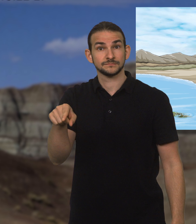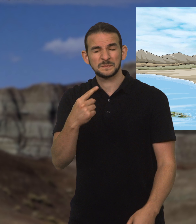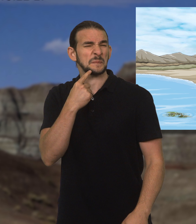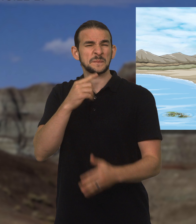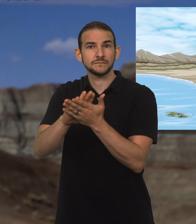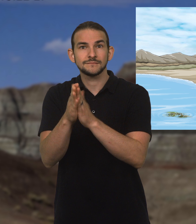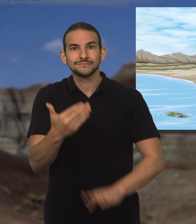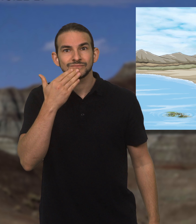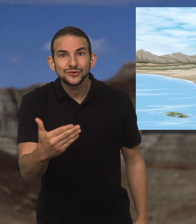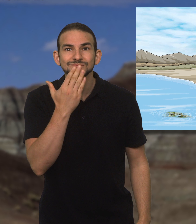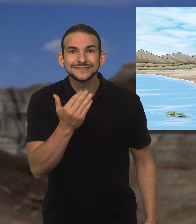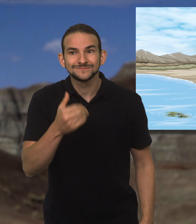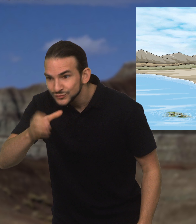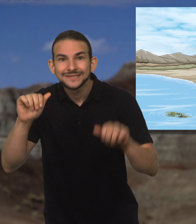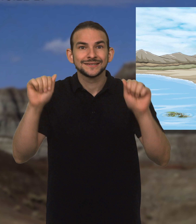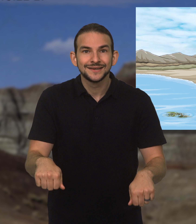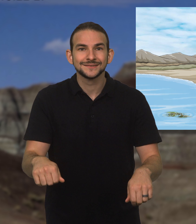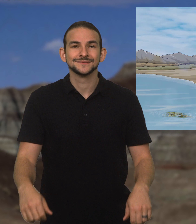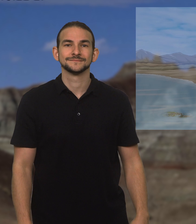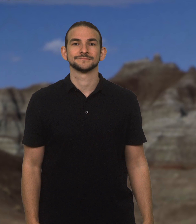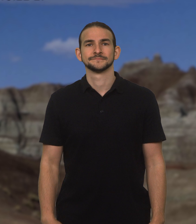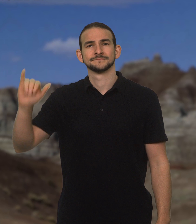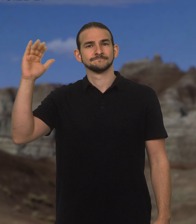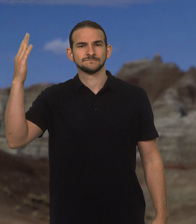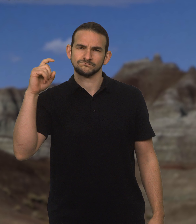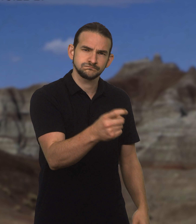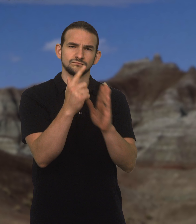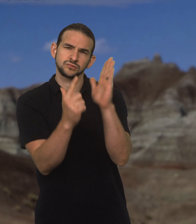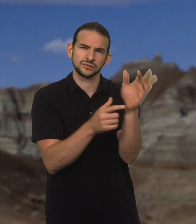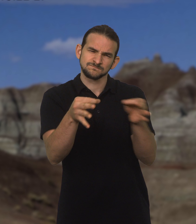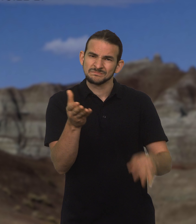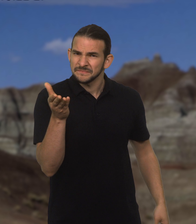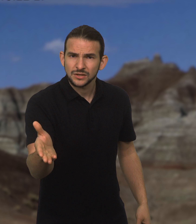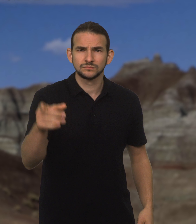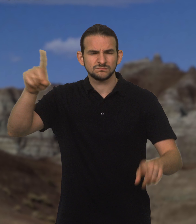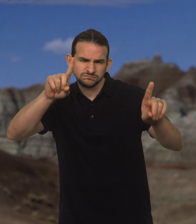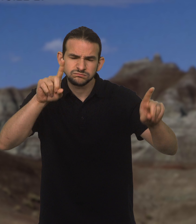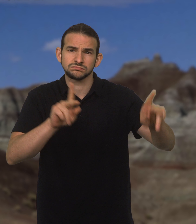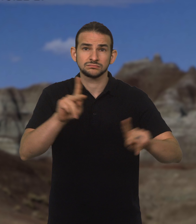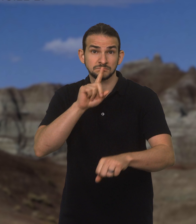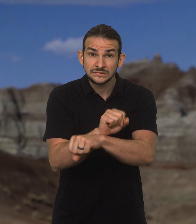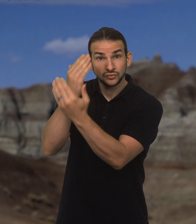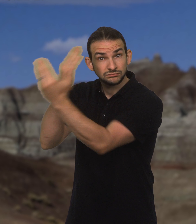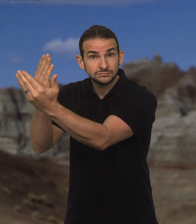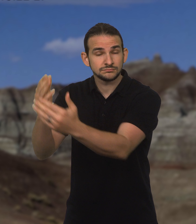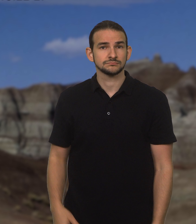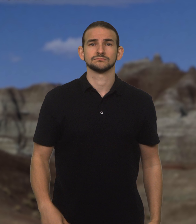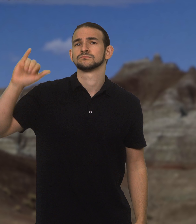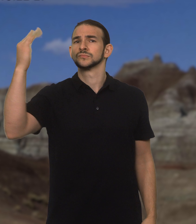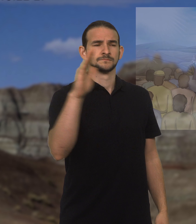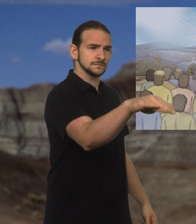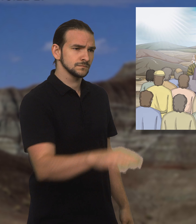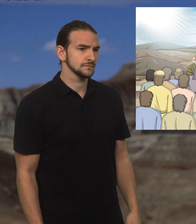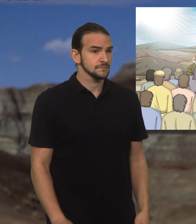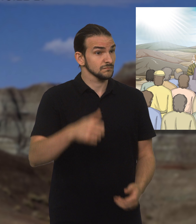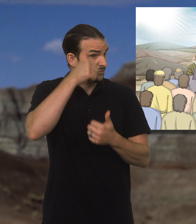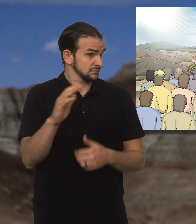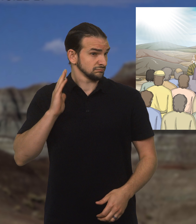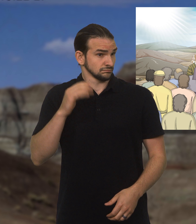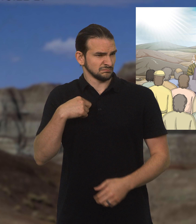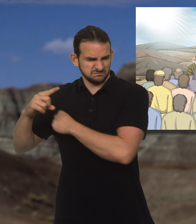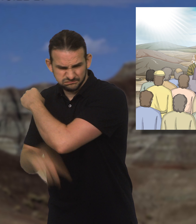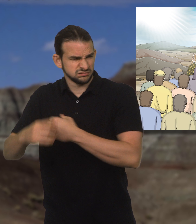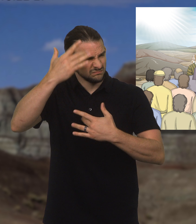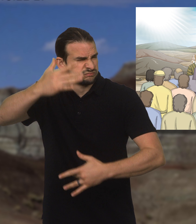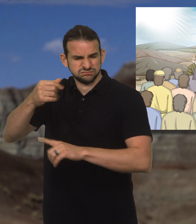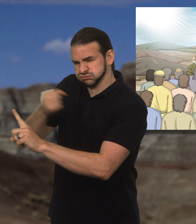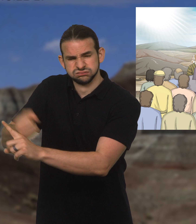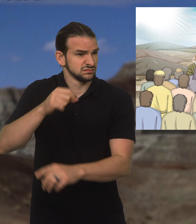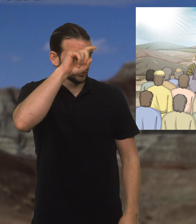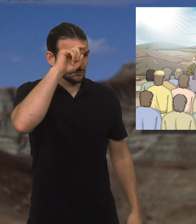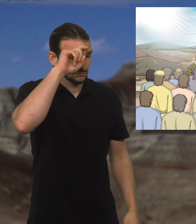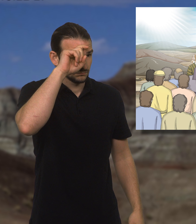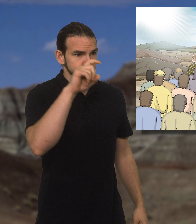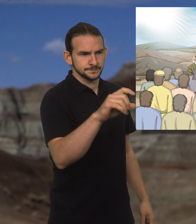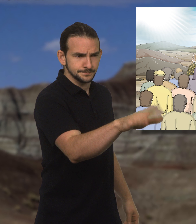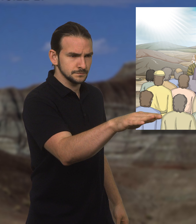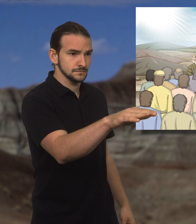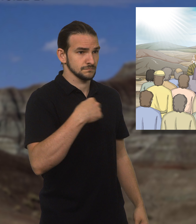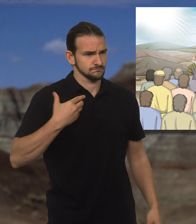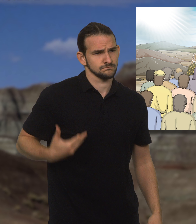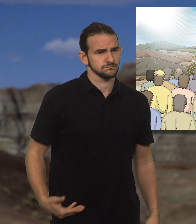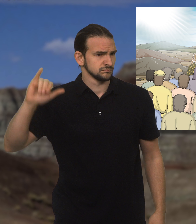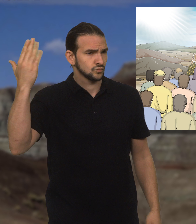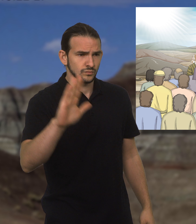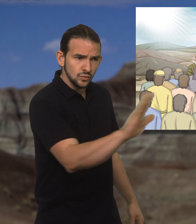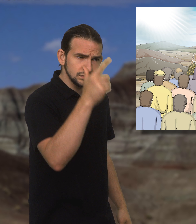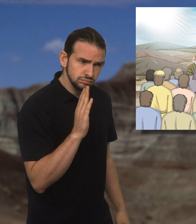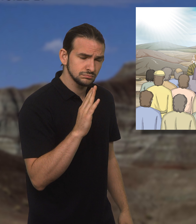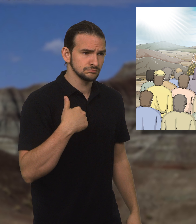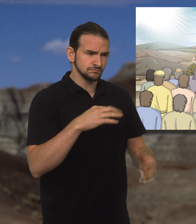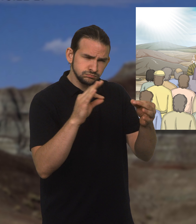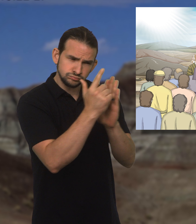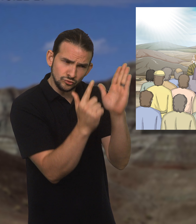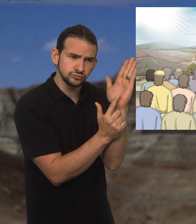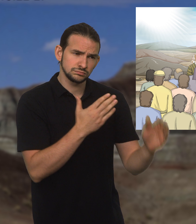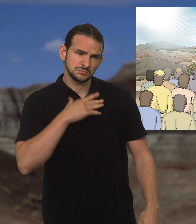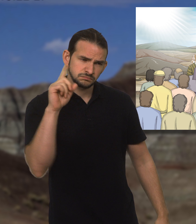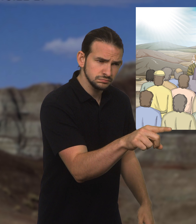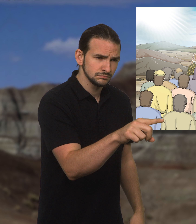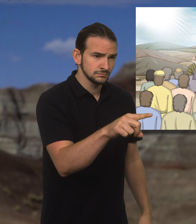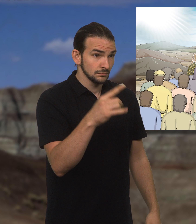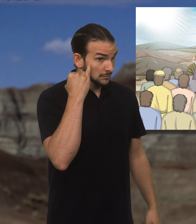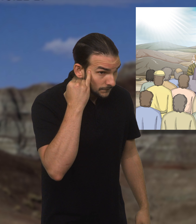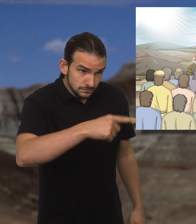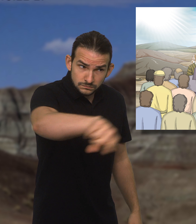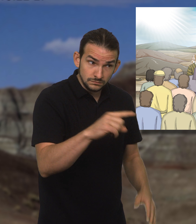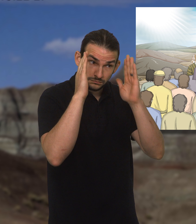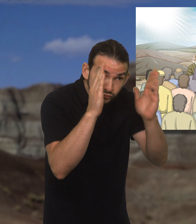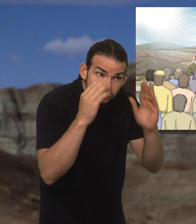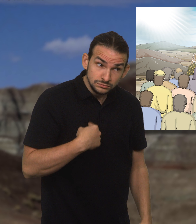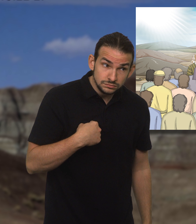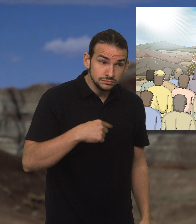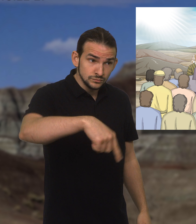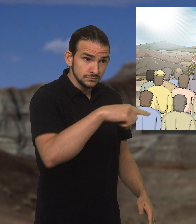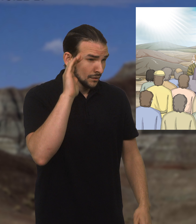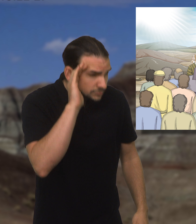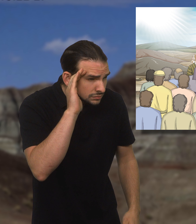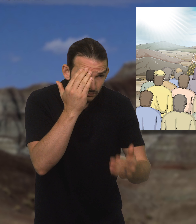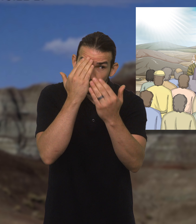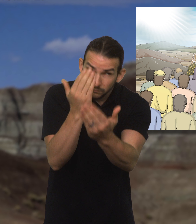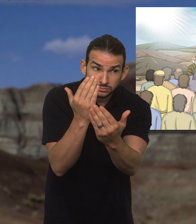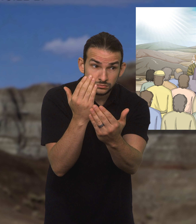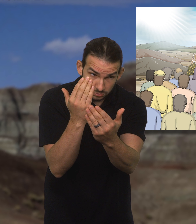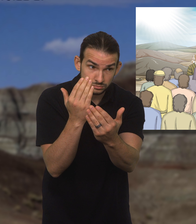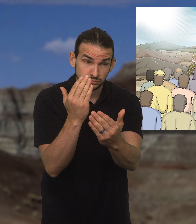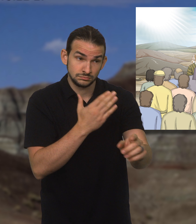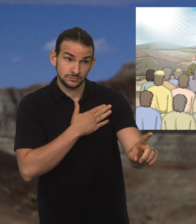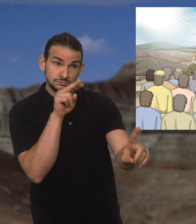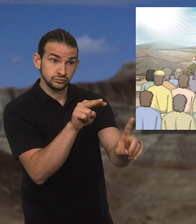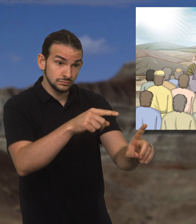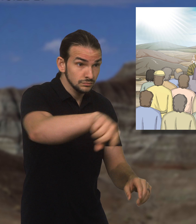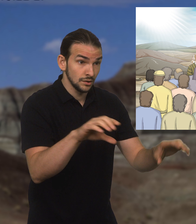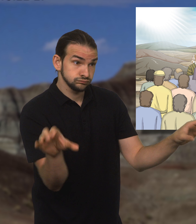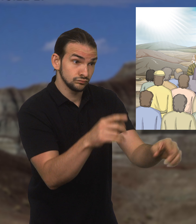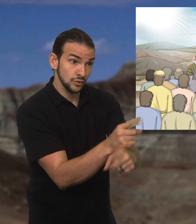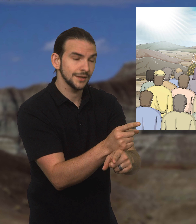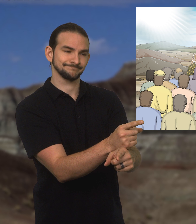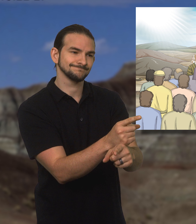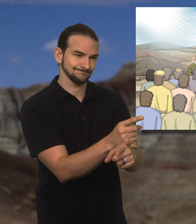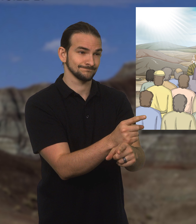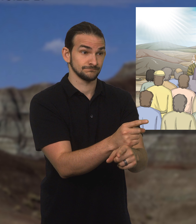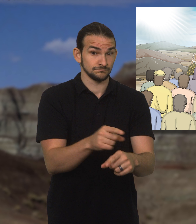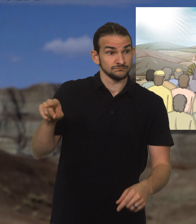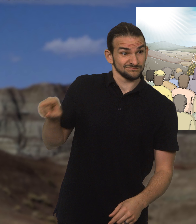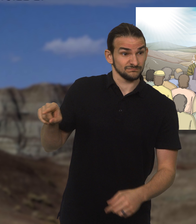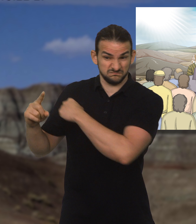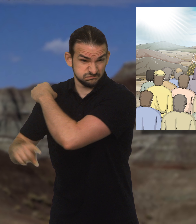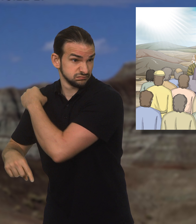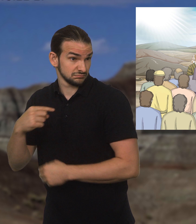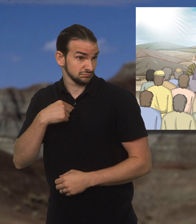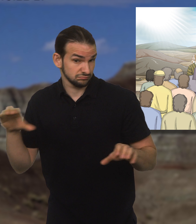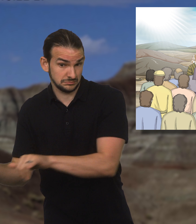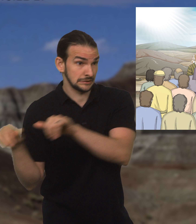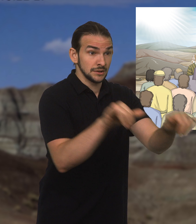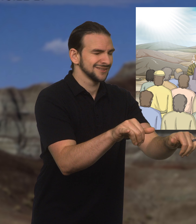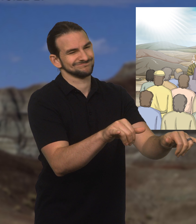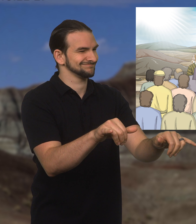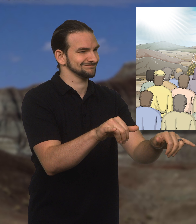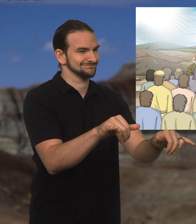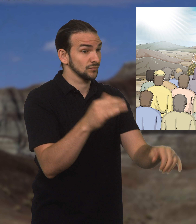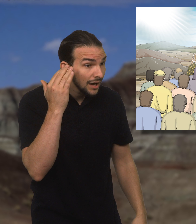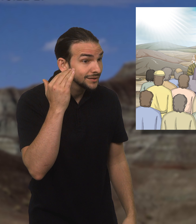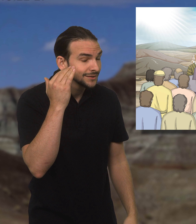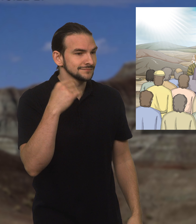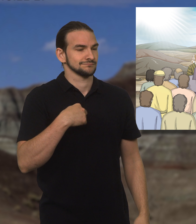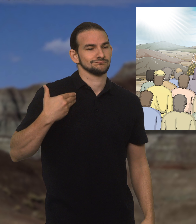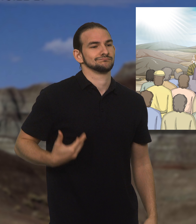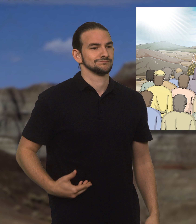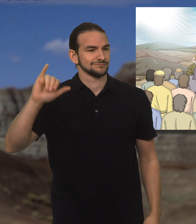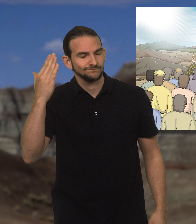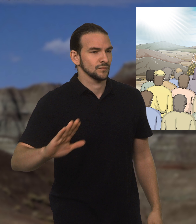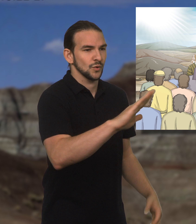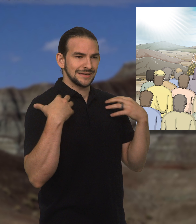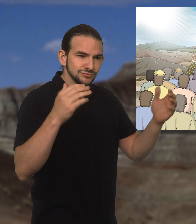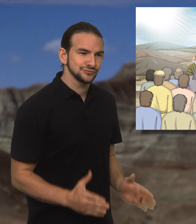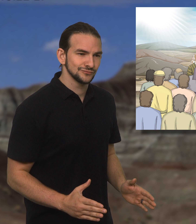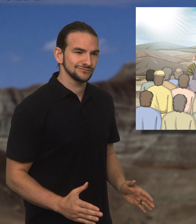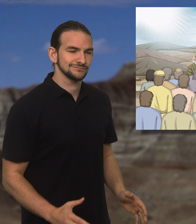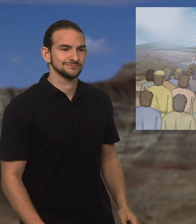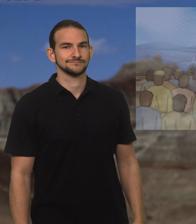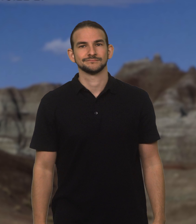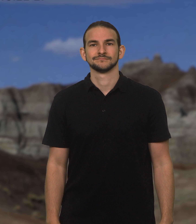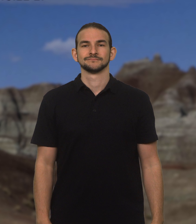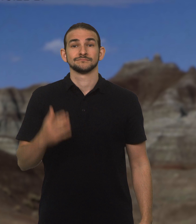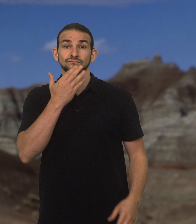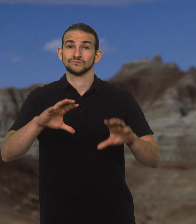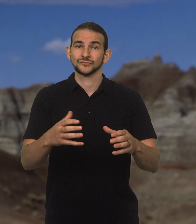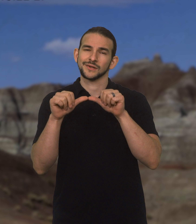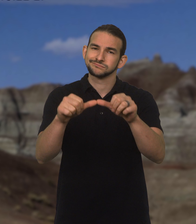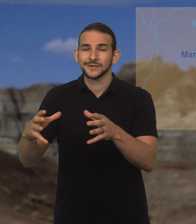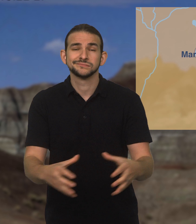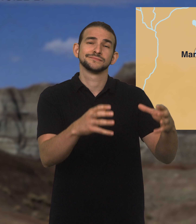There the LORD made for them a statute and an ordinance, and there He tested them, saying, “If you will listen carefully to the voice of the LORD your God, and do what is right in His eyes, and pay attention to His commands, and keep all His statutes, then I will not bring on you any of the diseases I inflicted on the Egyptians.